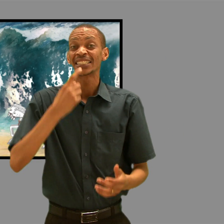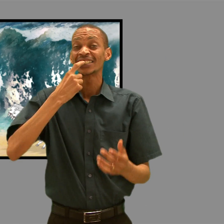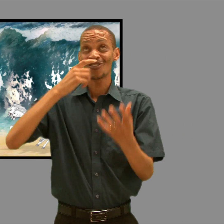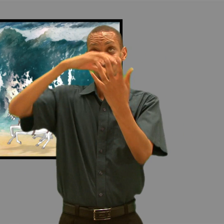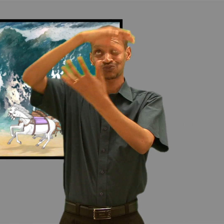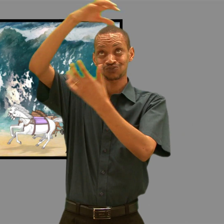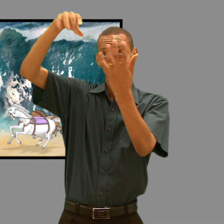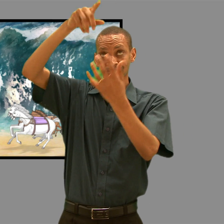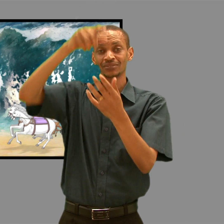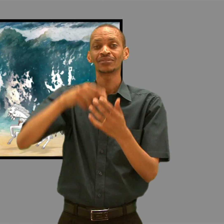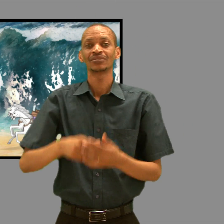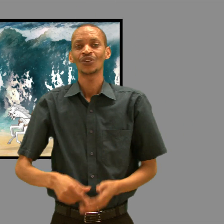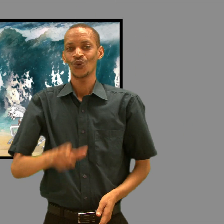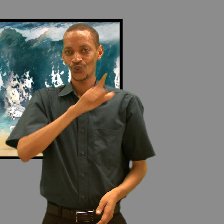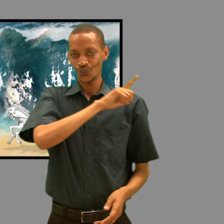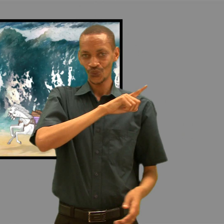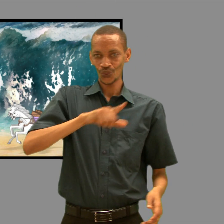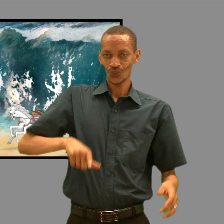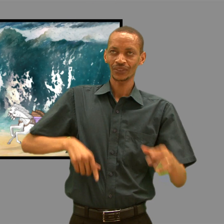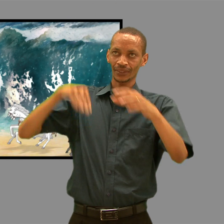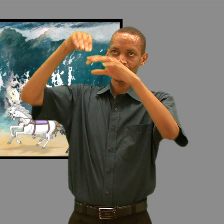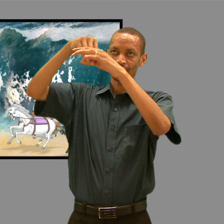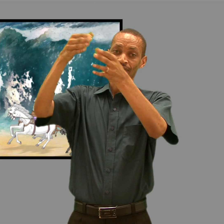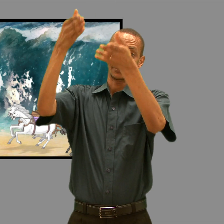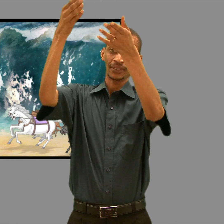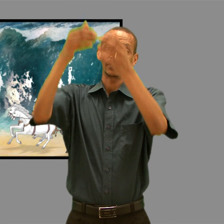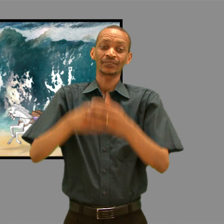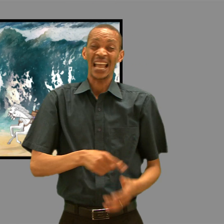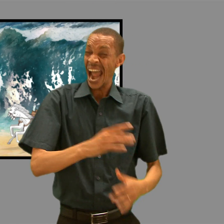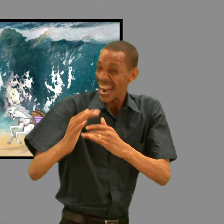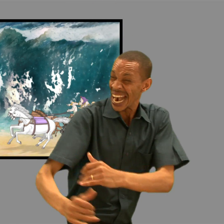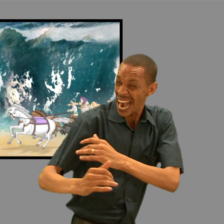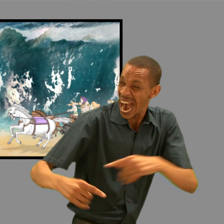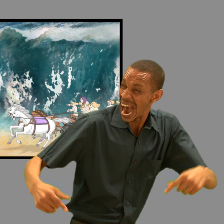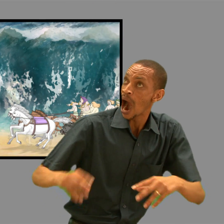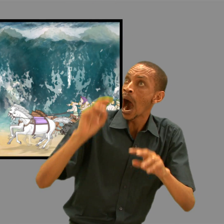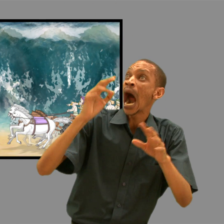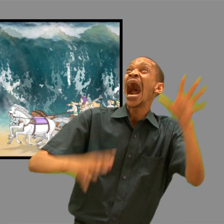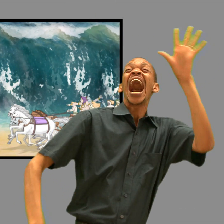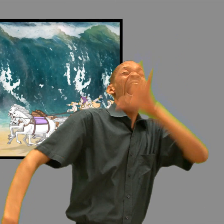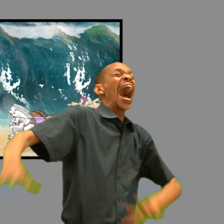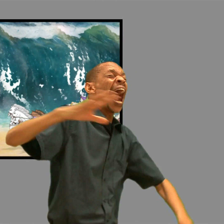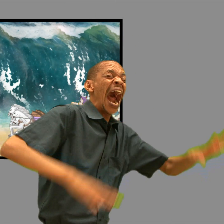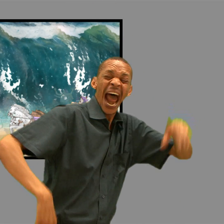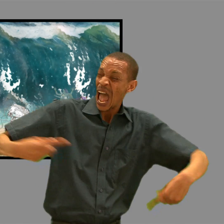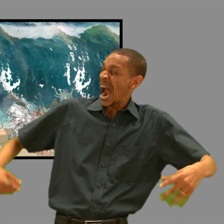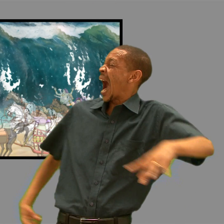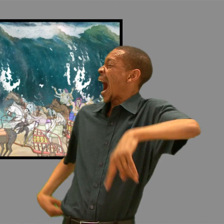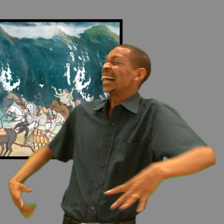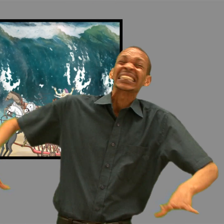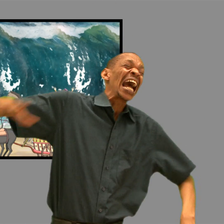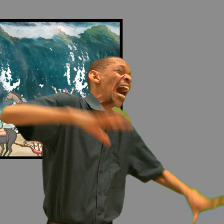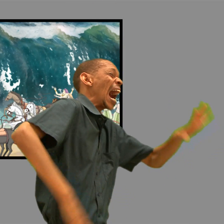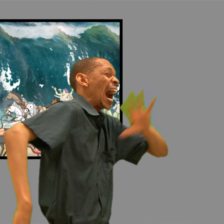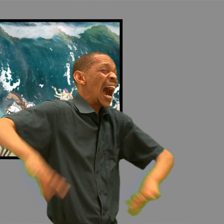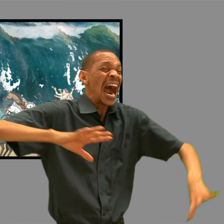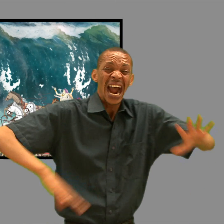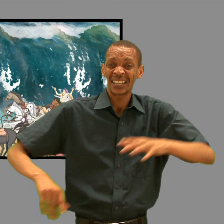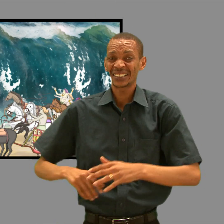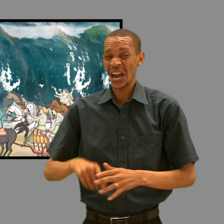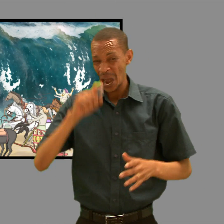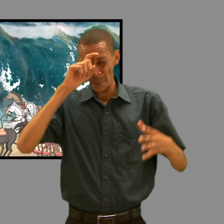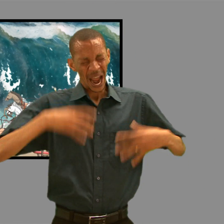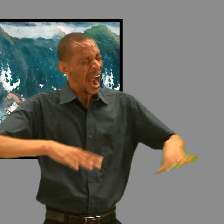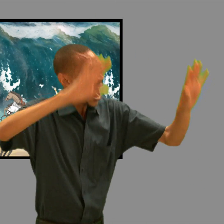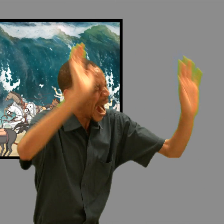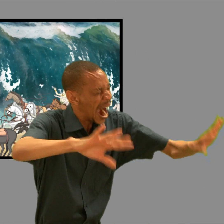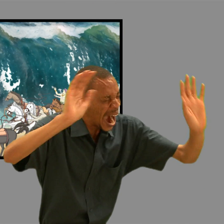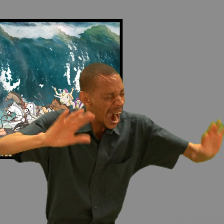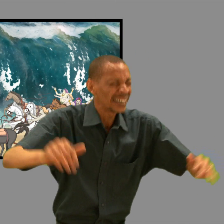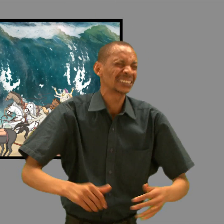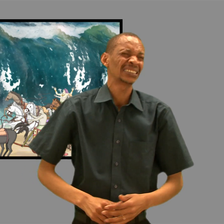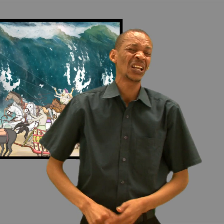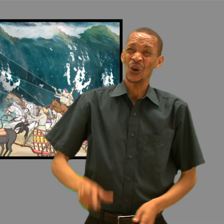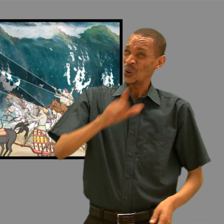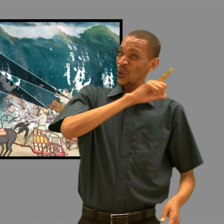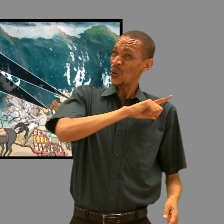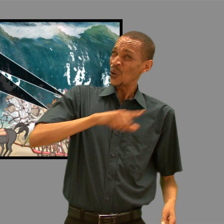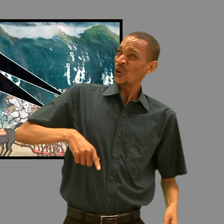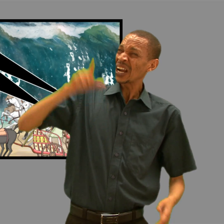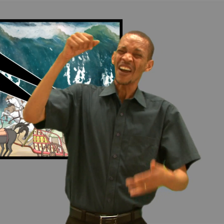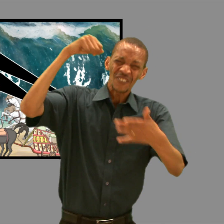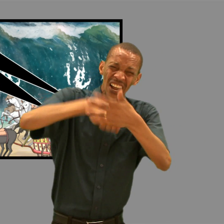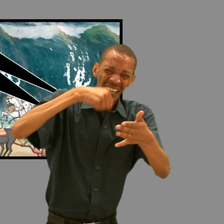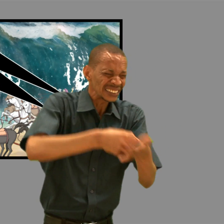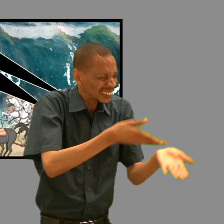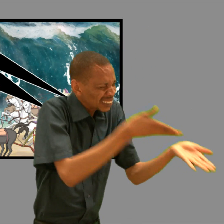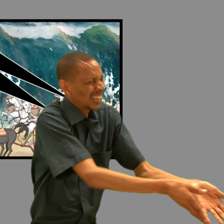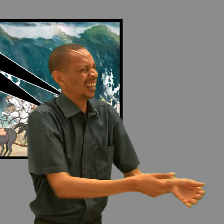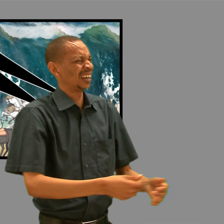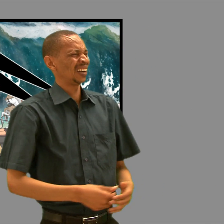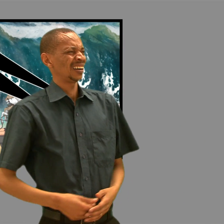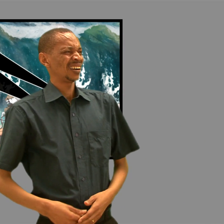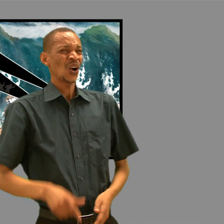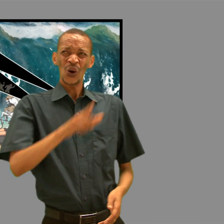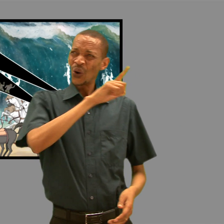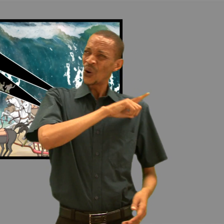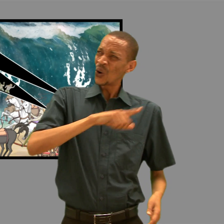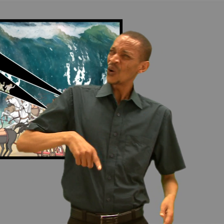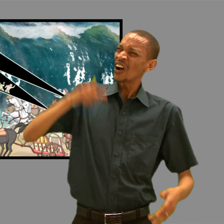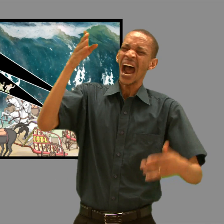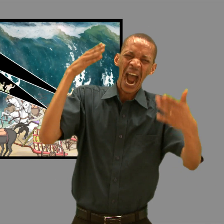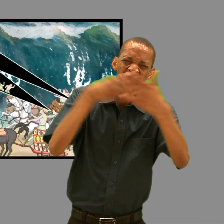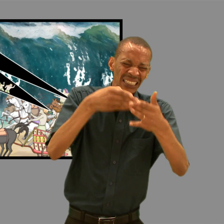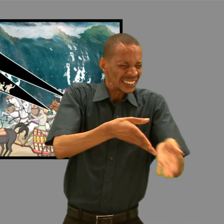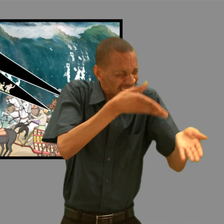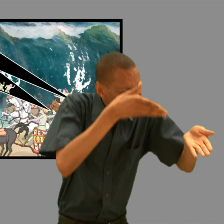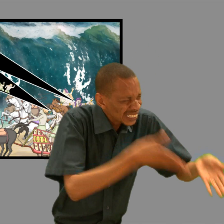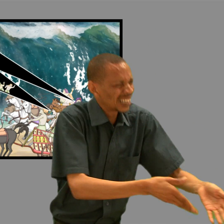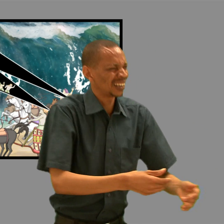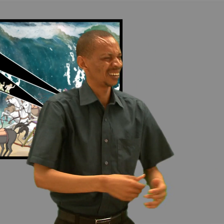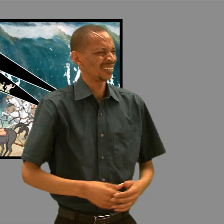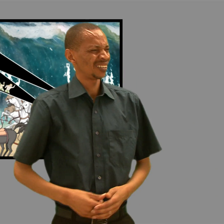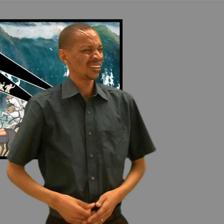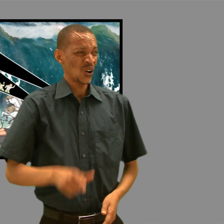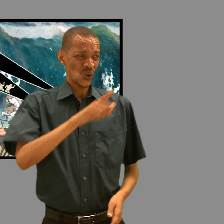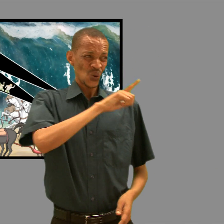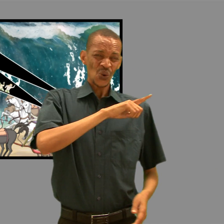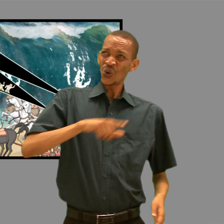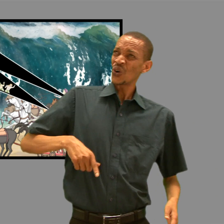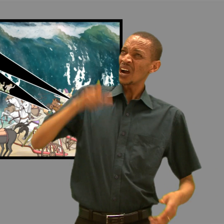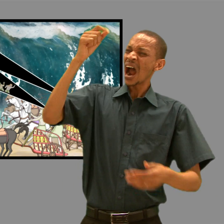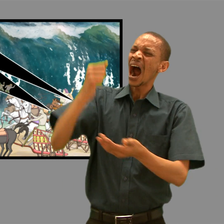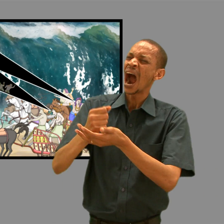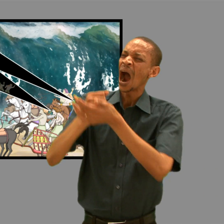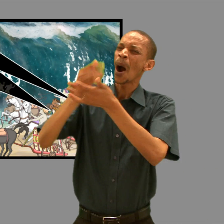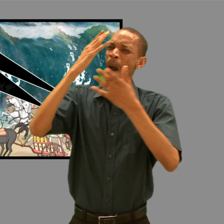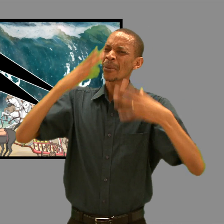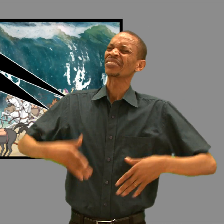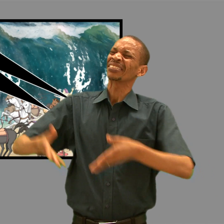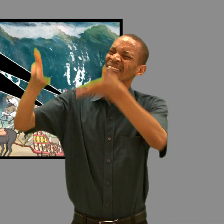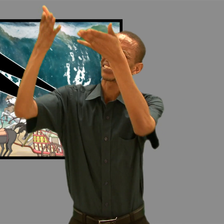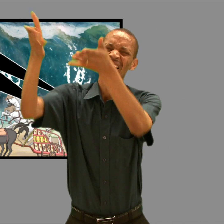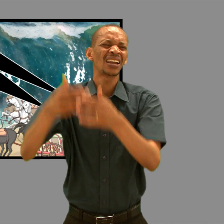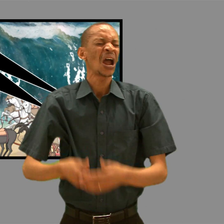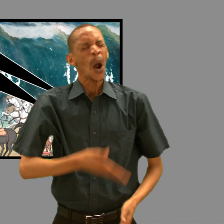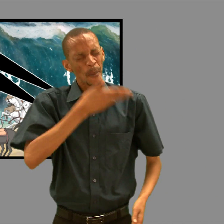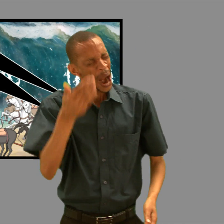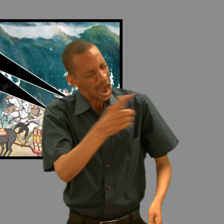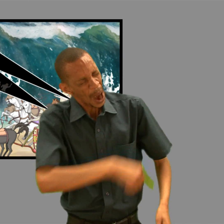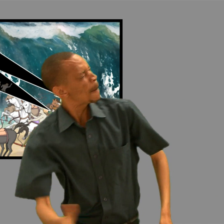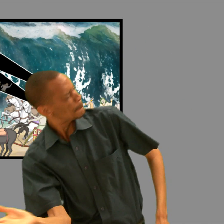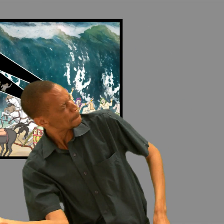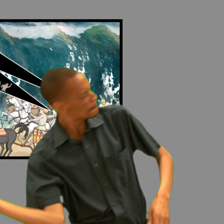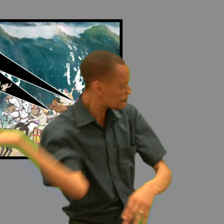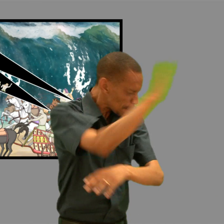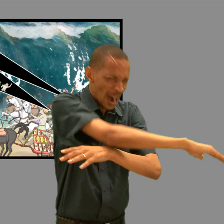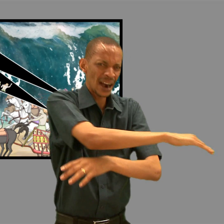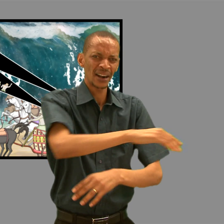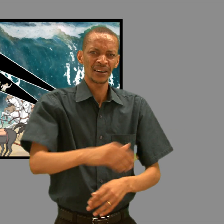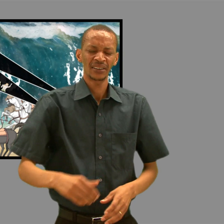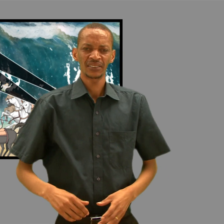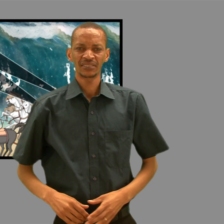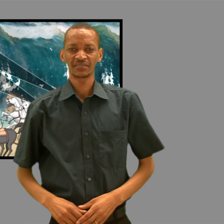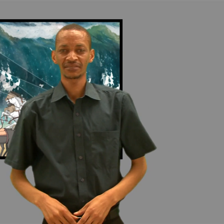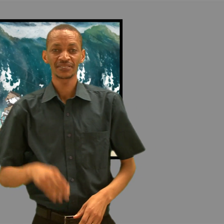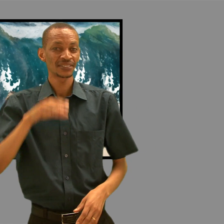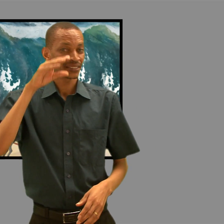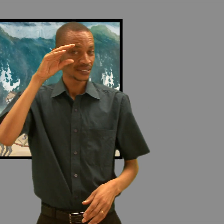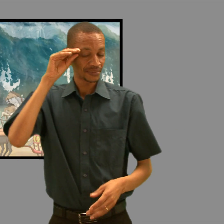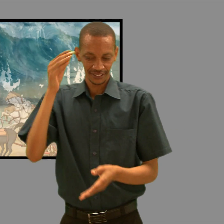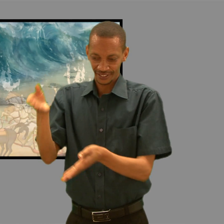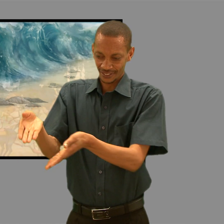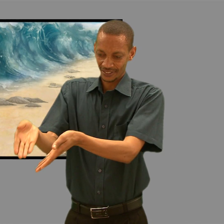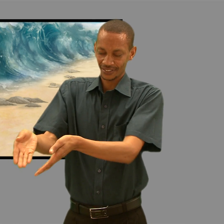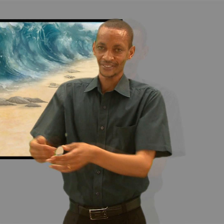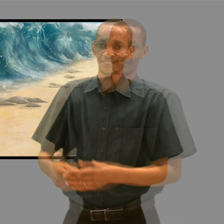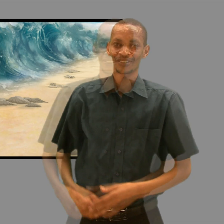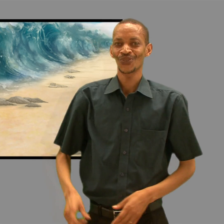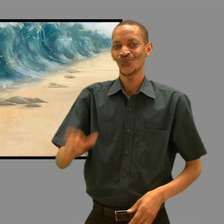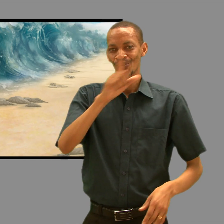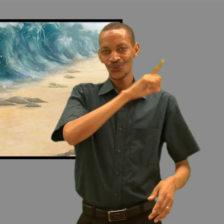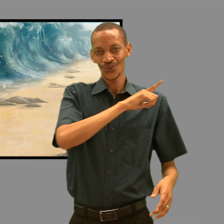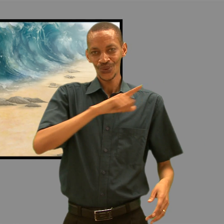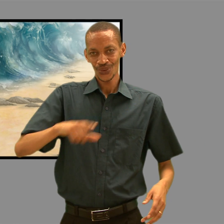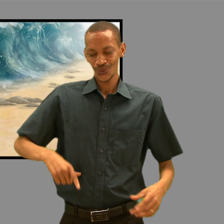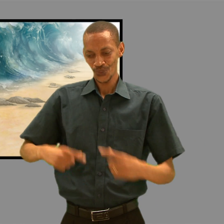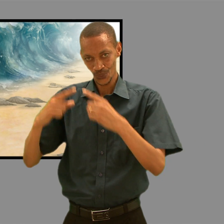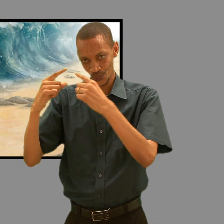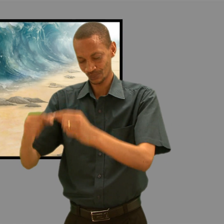At morning watch, however, the LORD looked down on the army of the Egyptians from the pillar of fire and cloud, and He threw their camp into confusion. He caused their chariot wheels to wobble, so that they had difficulty driving. “Let us flee from the Israelites,” said the Egyptians, “for the LORD is fighting for them against Egypt!”